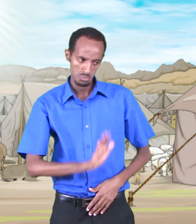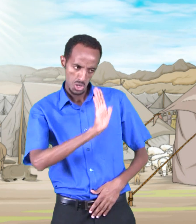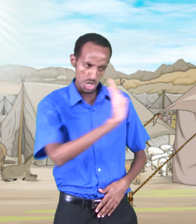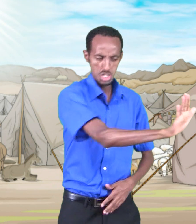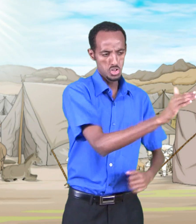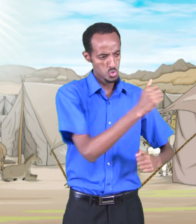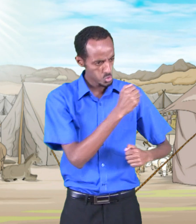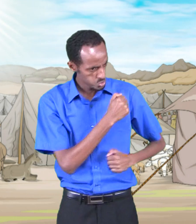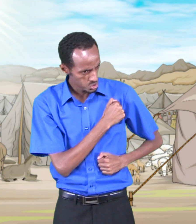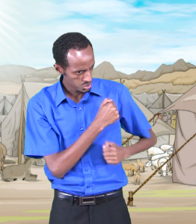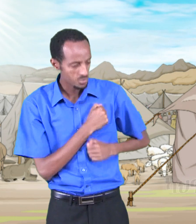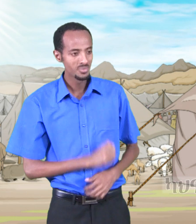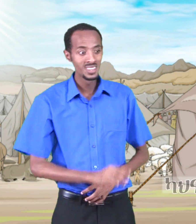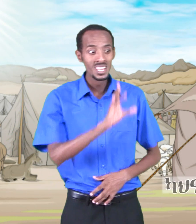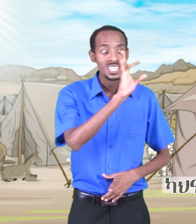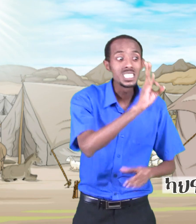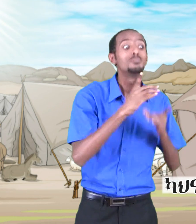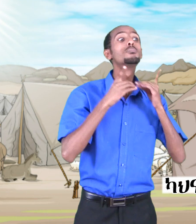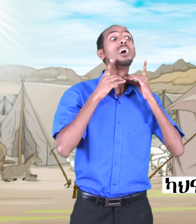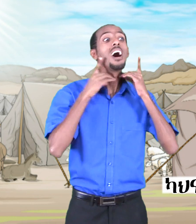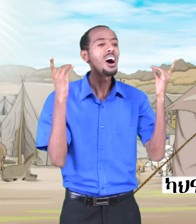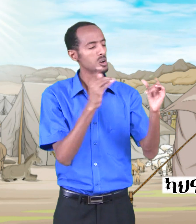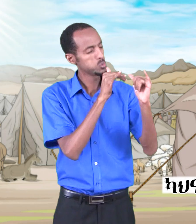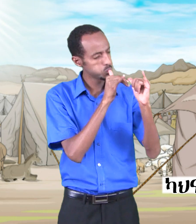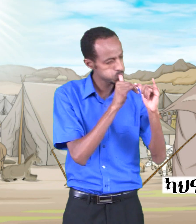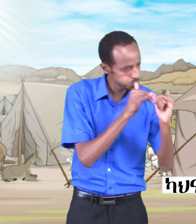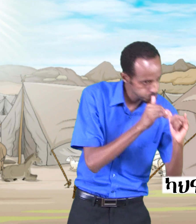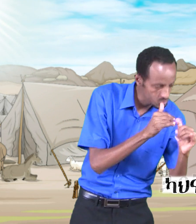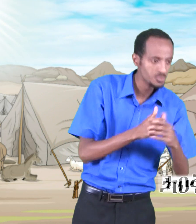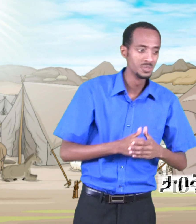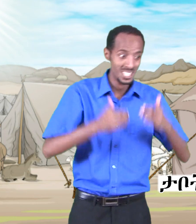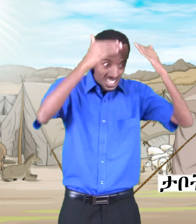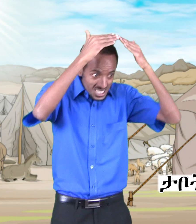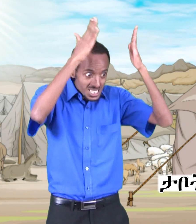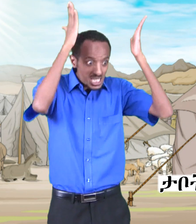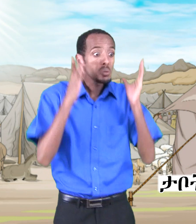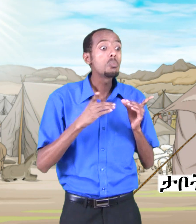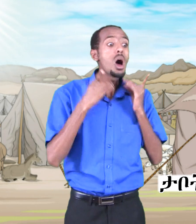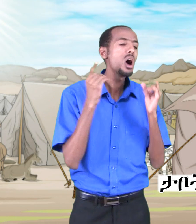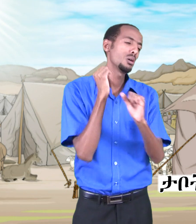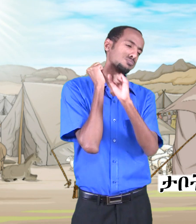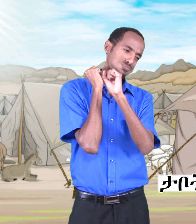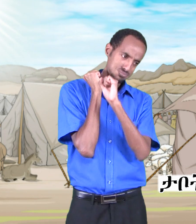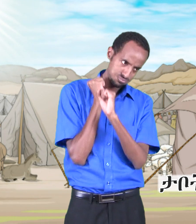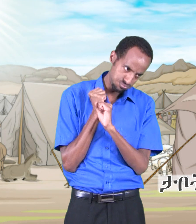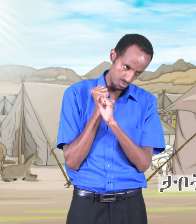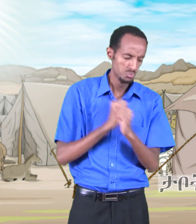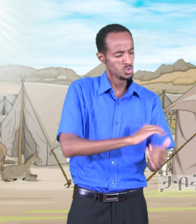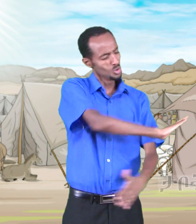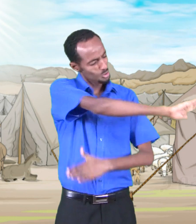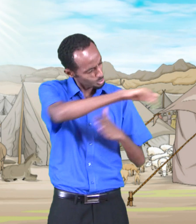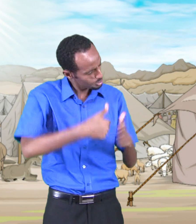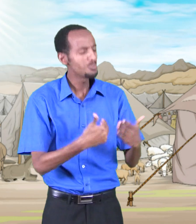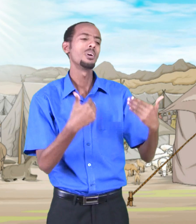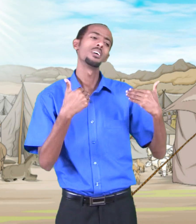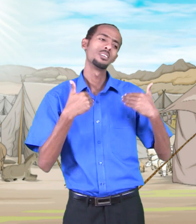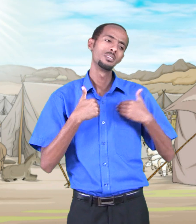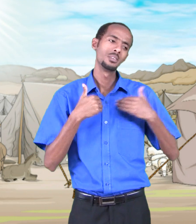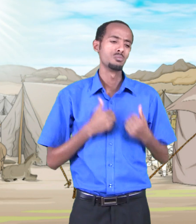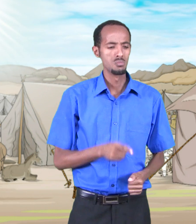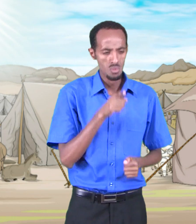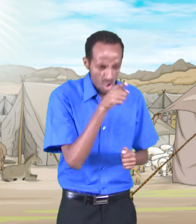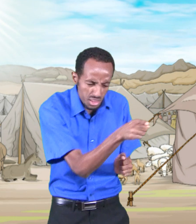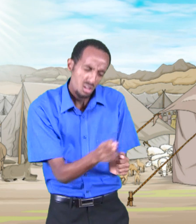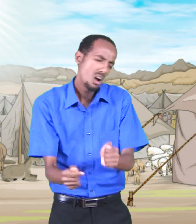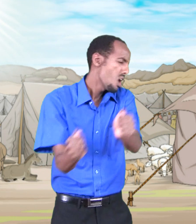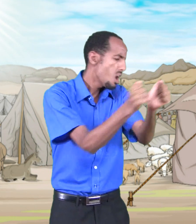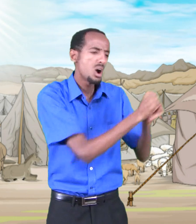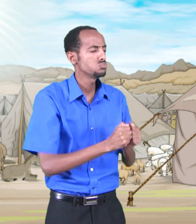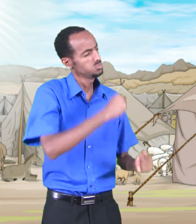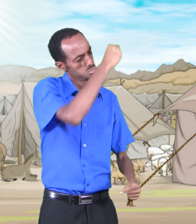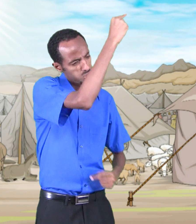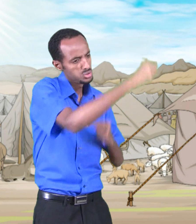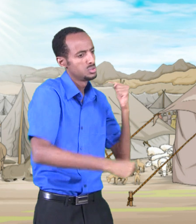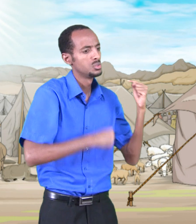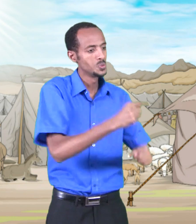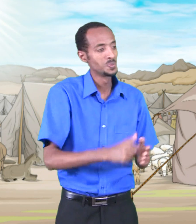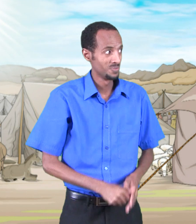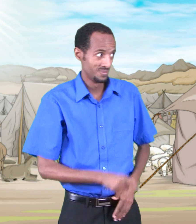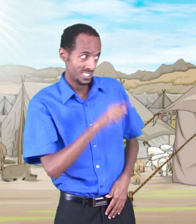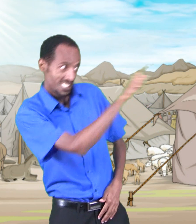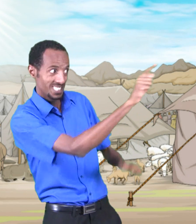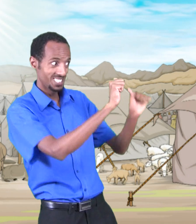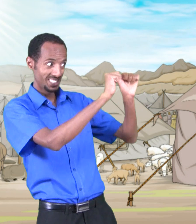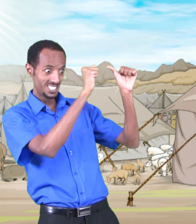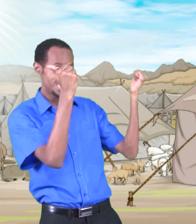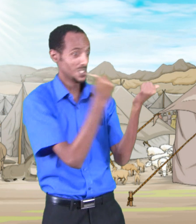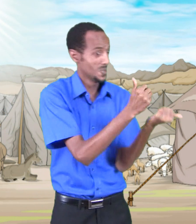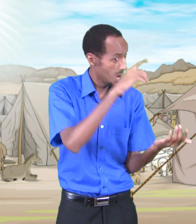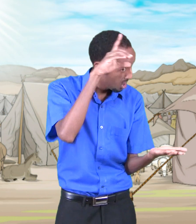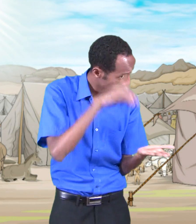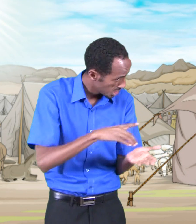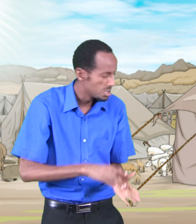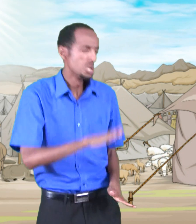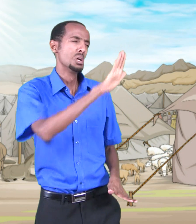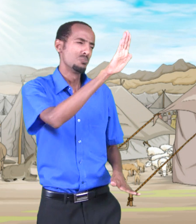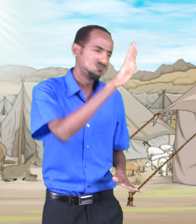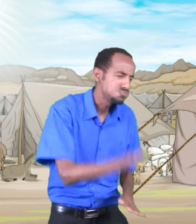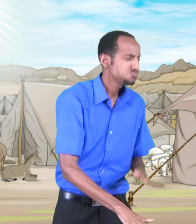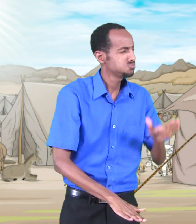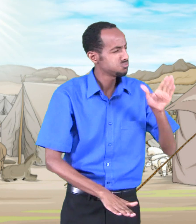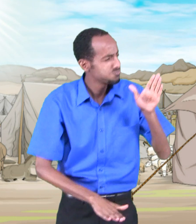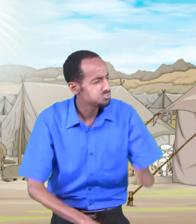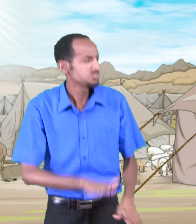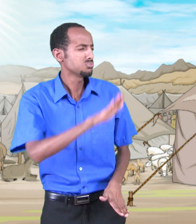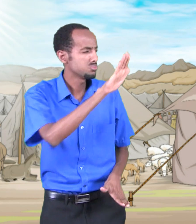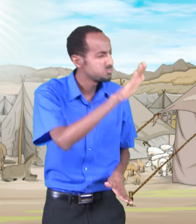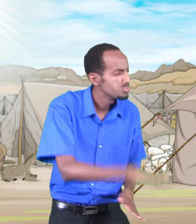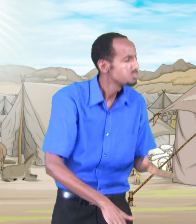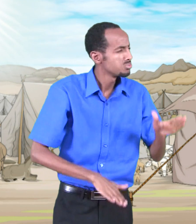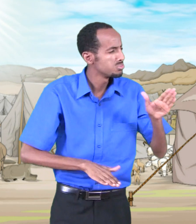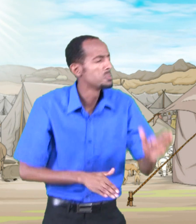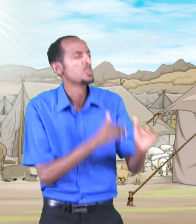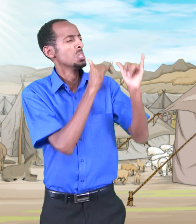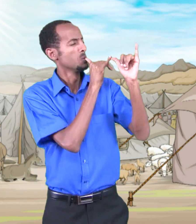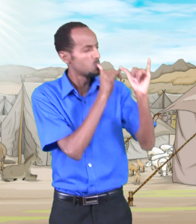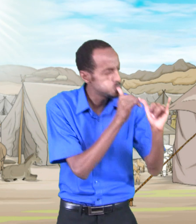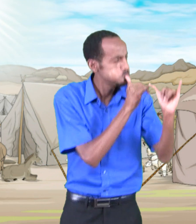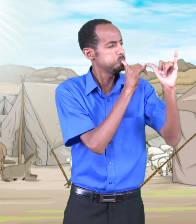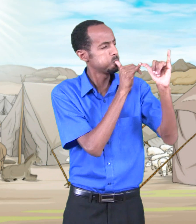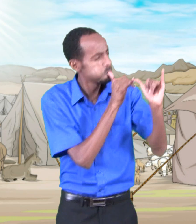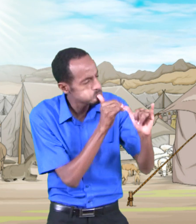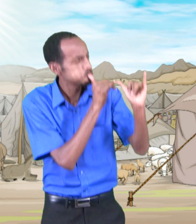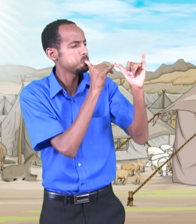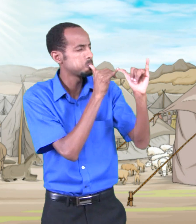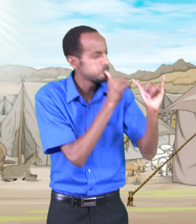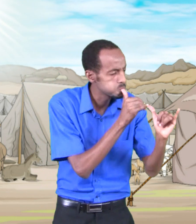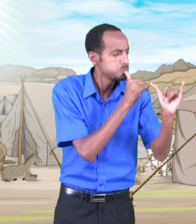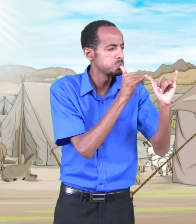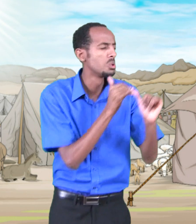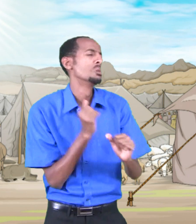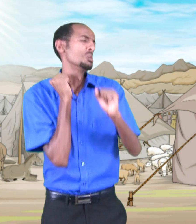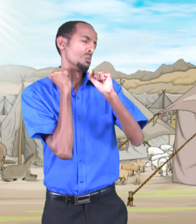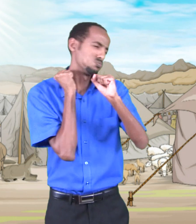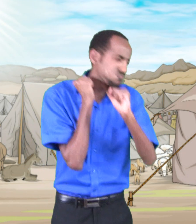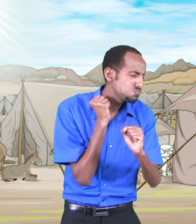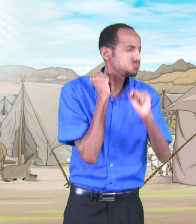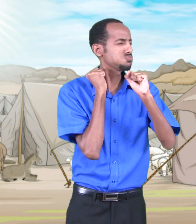Have seven priests carry seven rams’ horns in front of the ark.